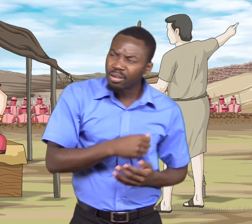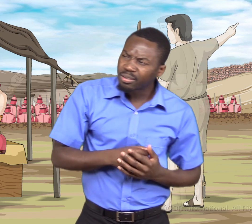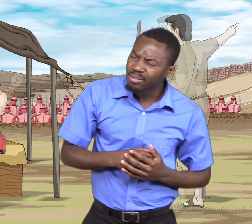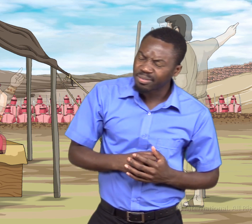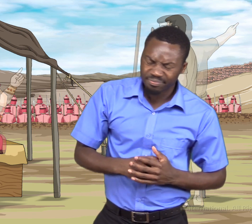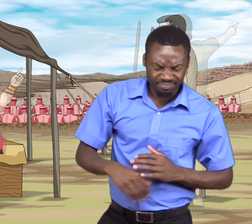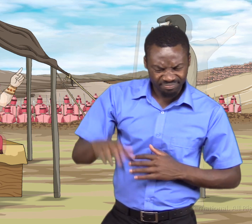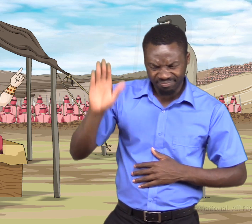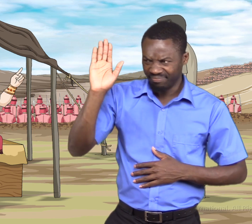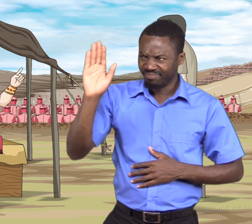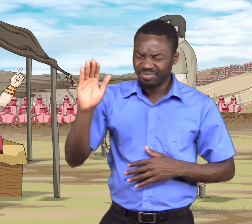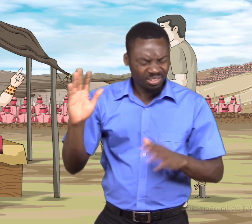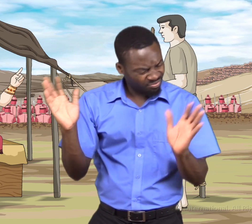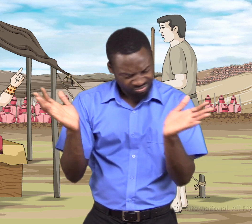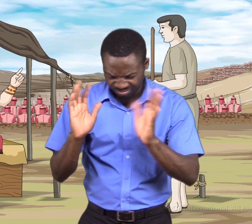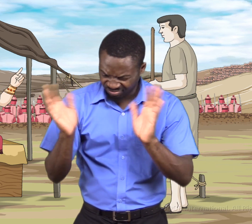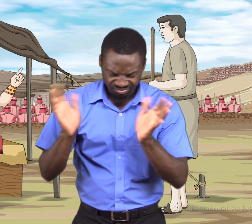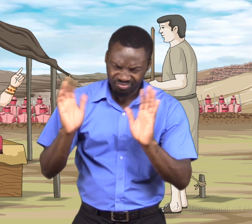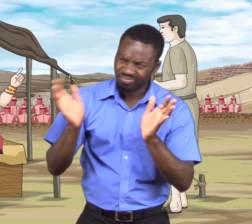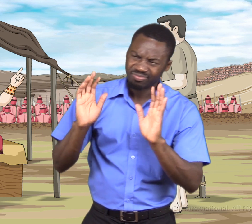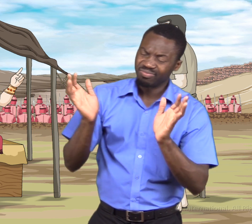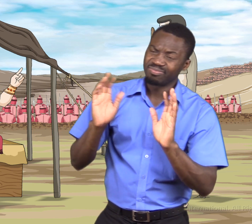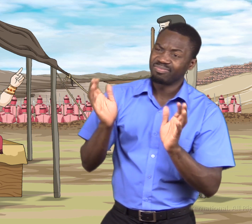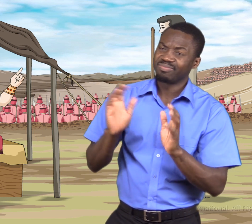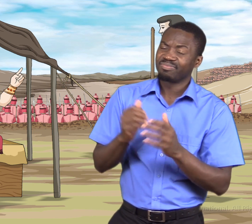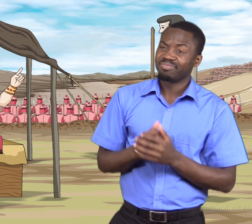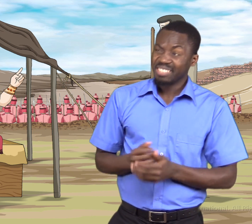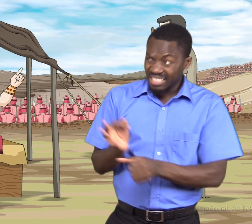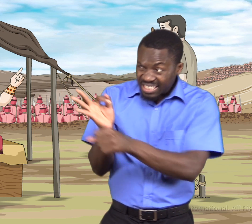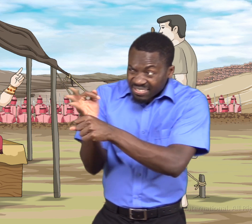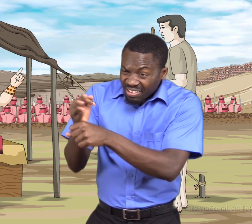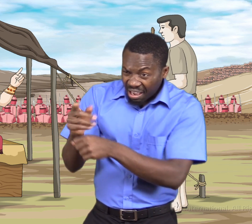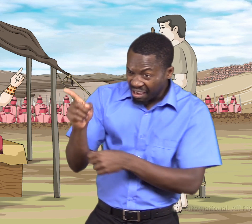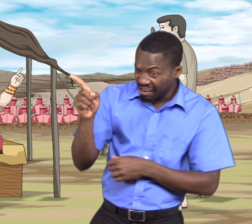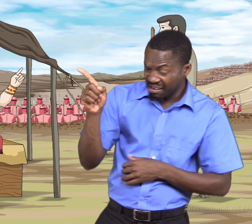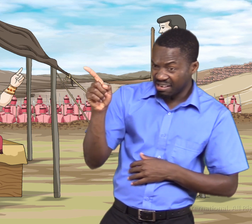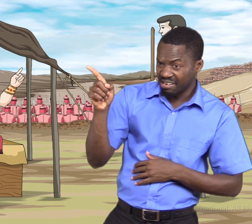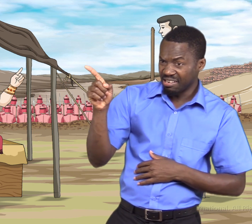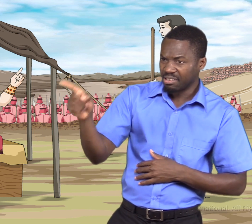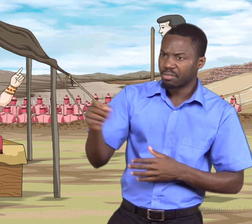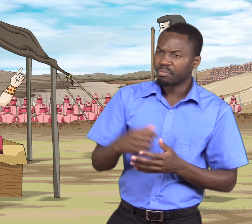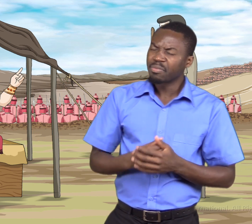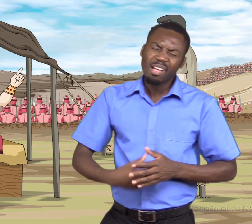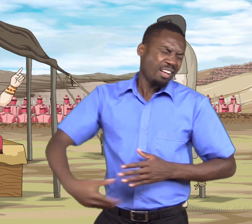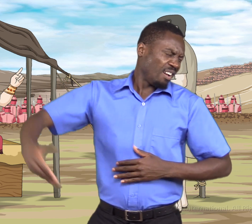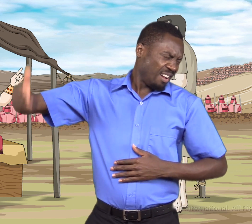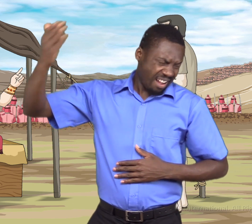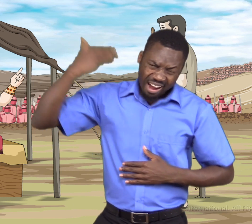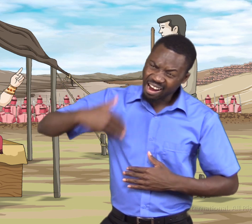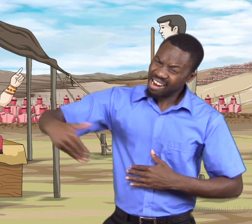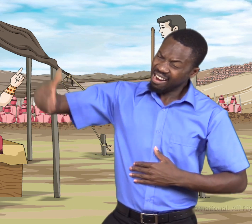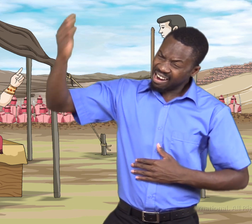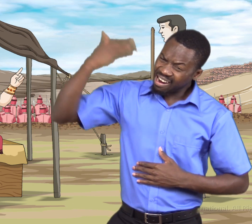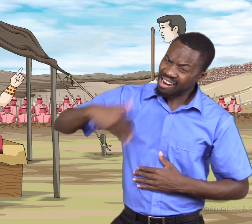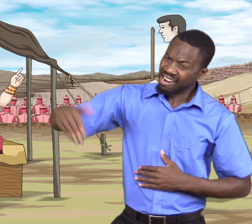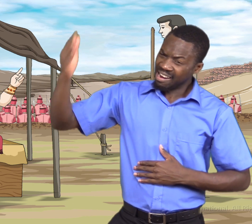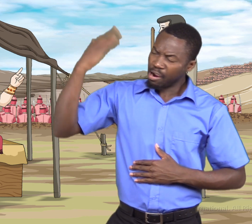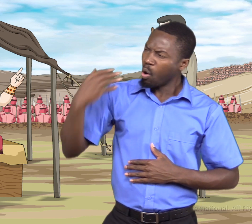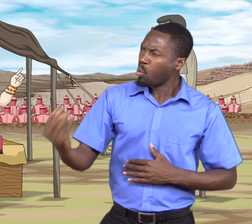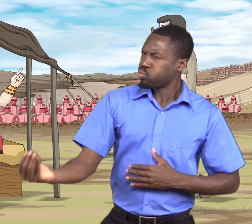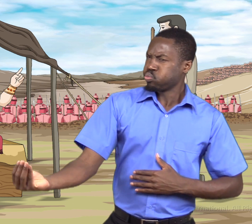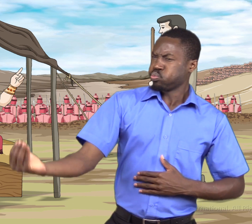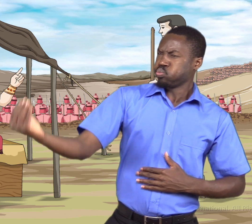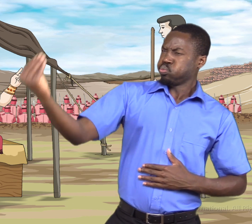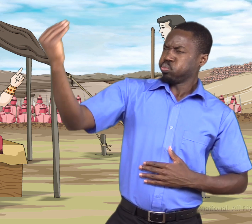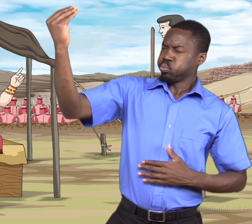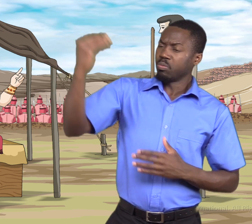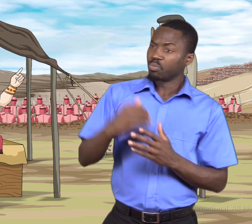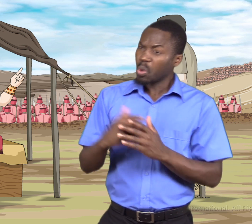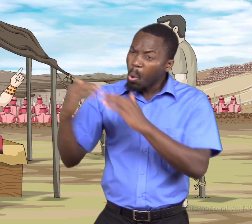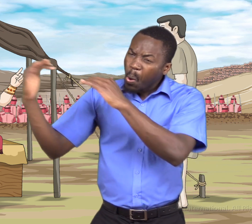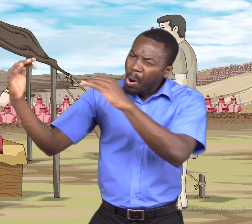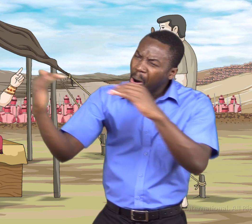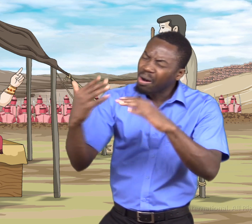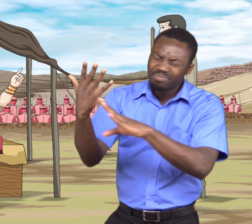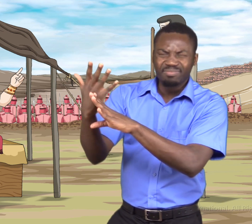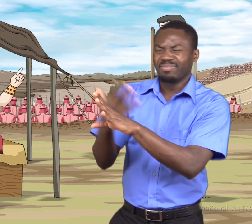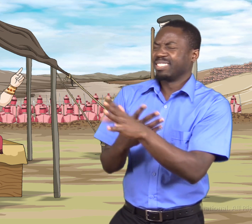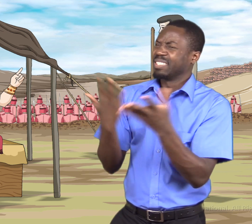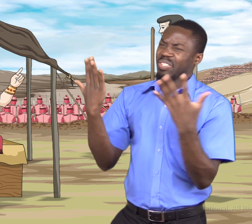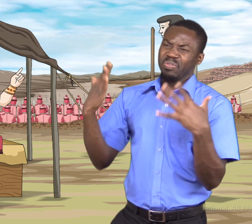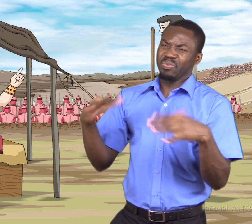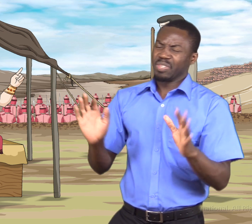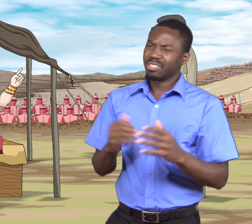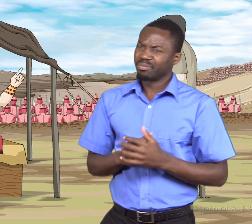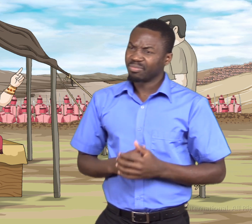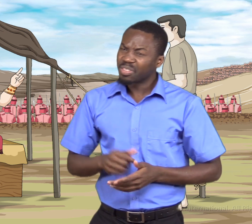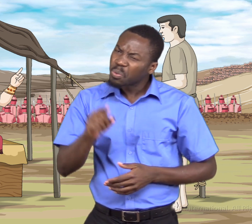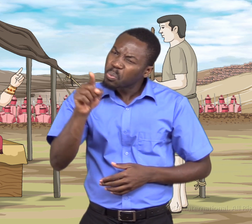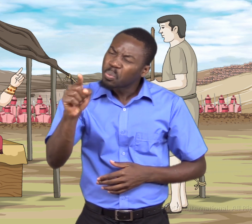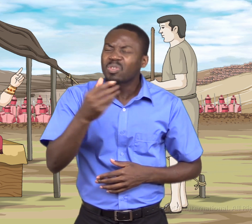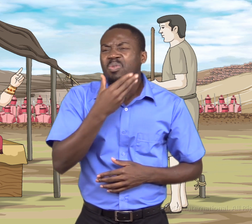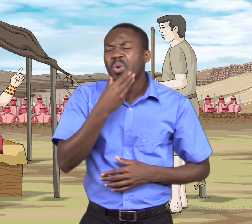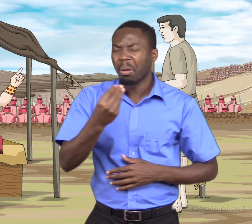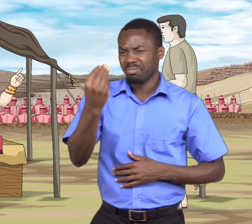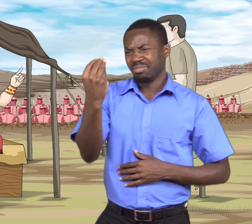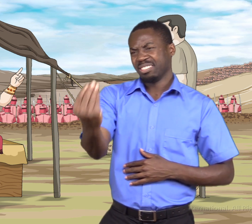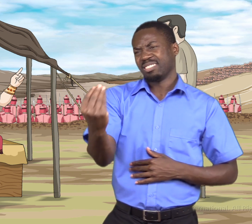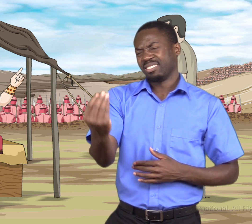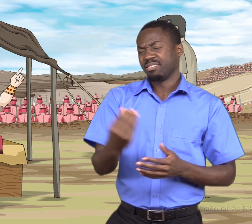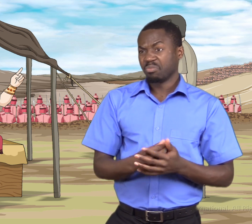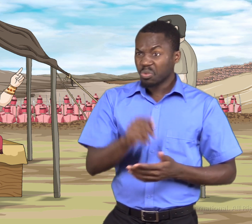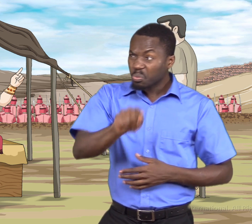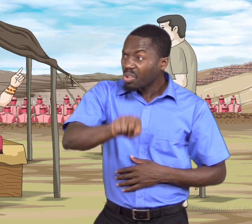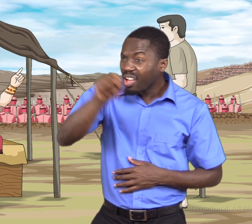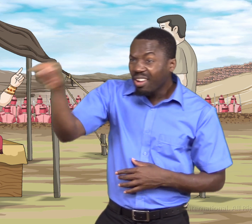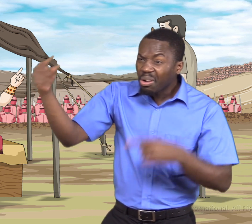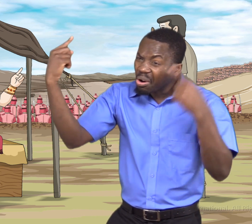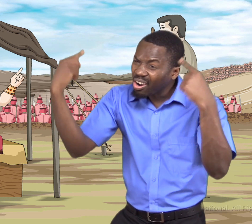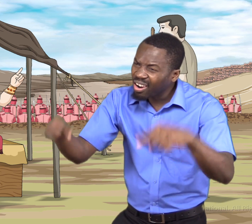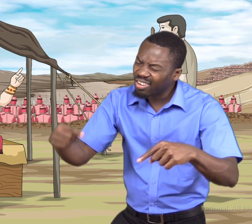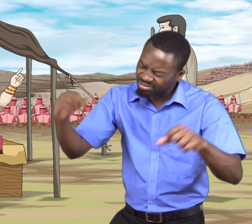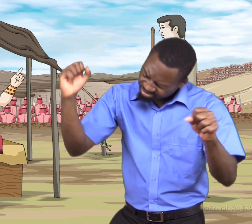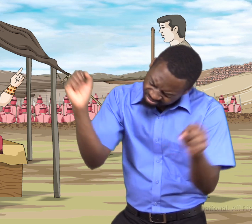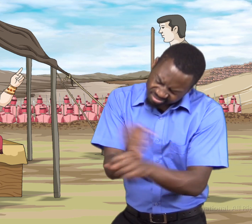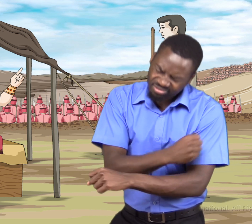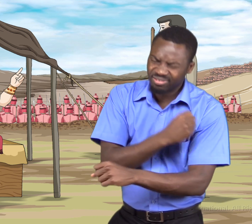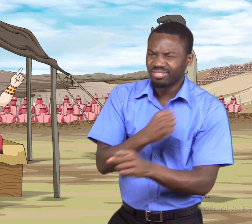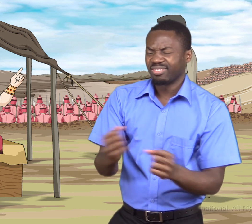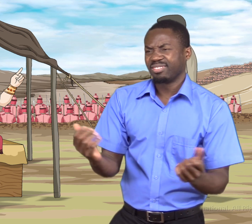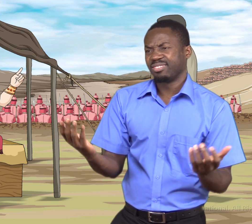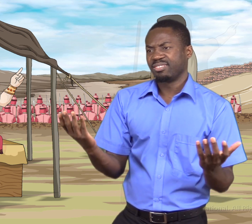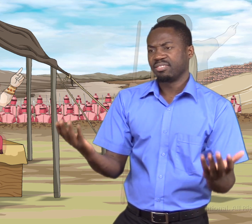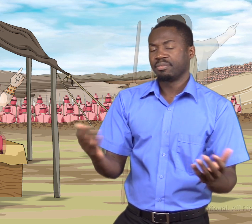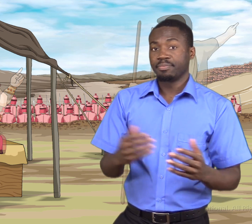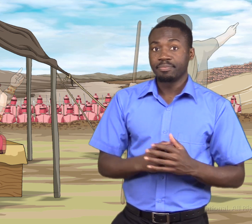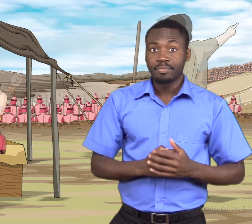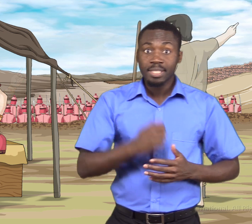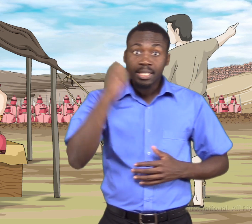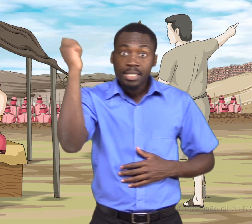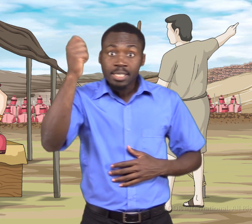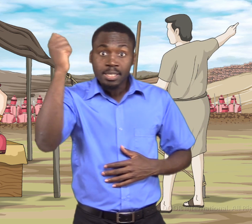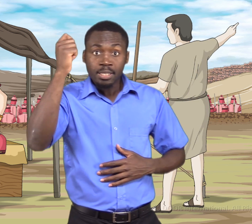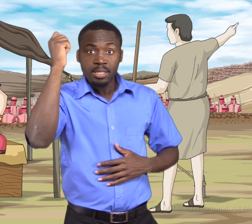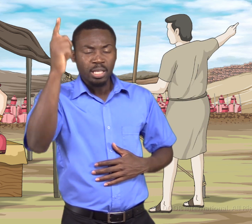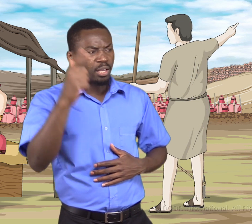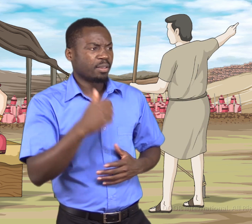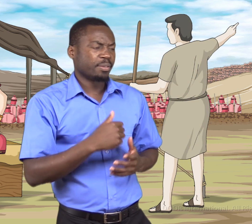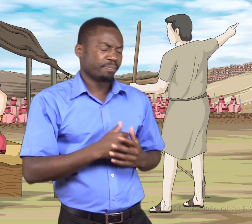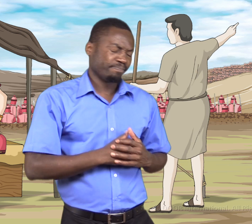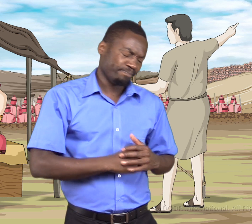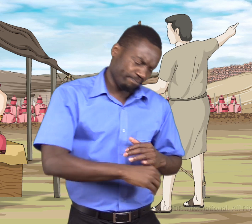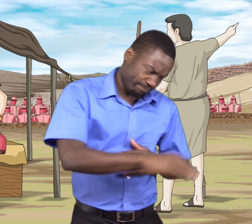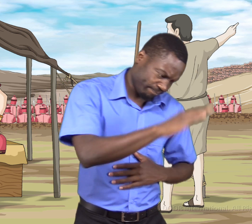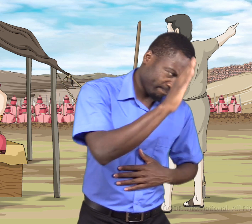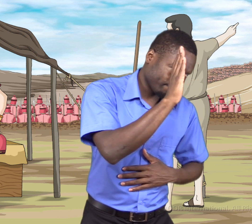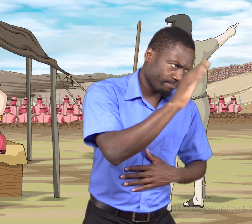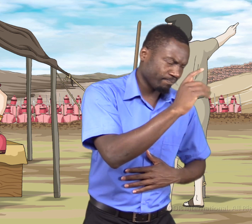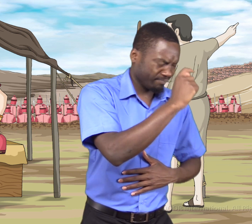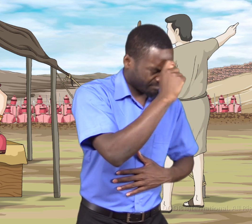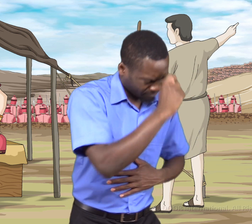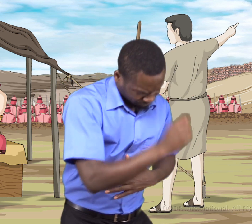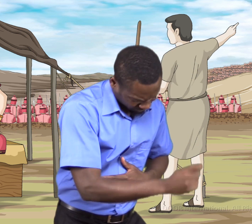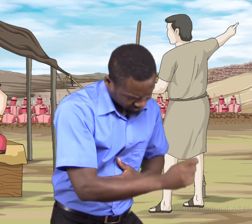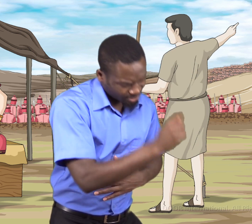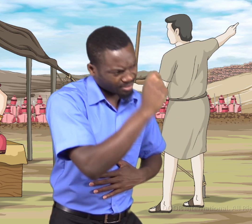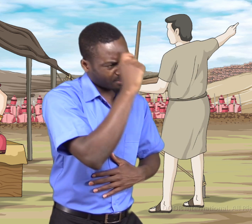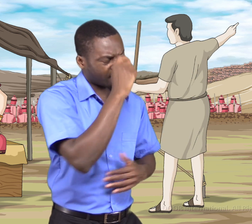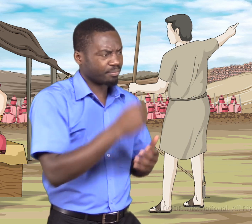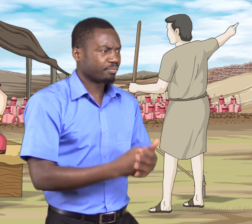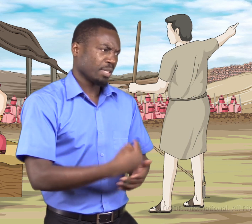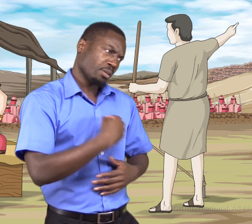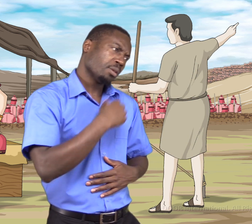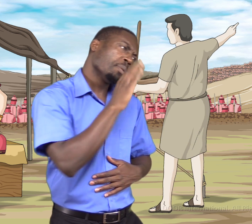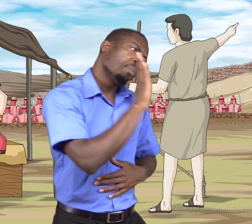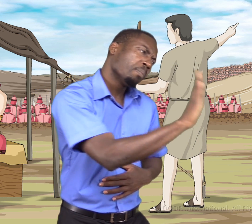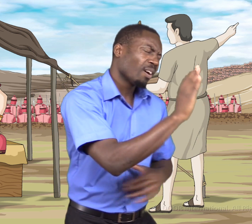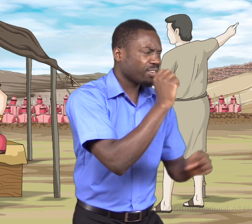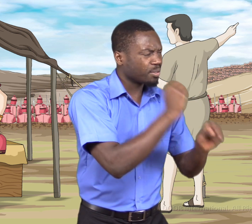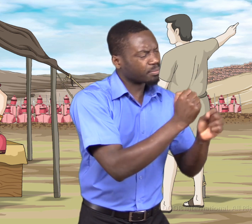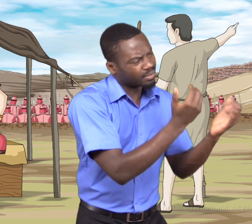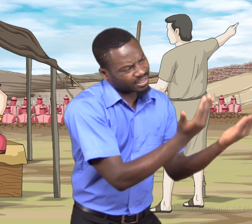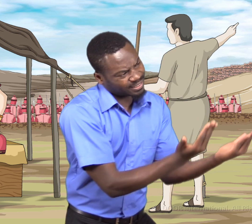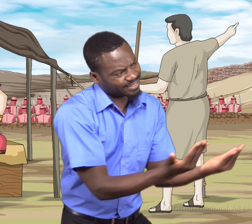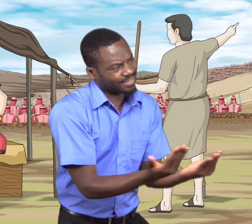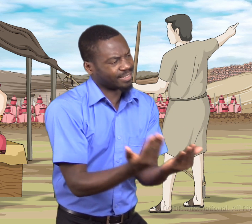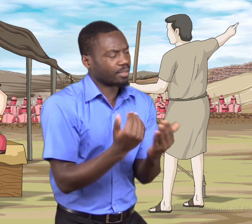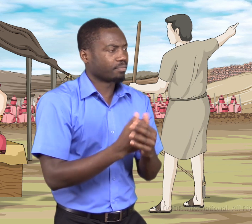But Saul replied, “You cannot go out against this Philistine to fight him.